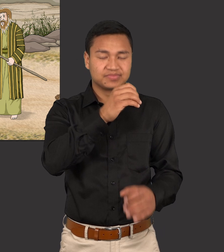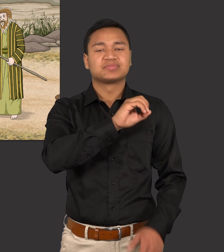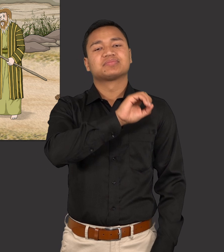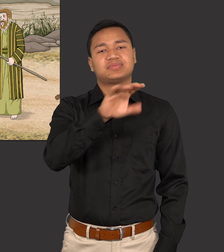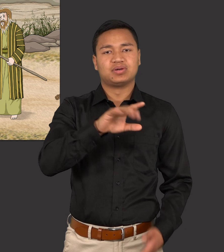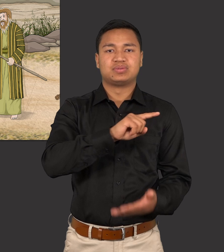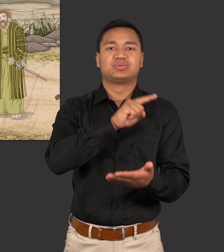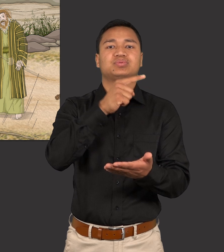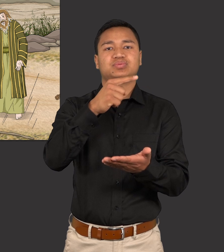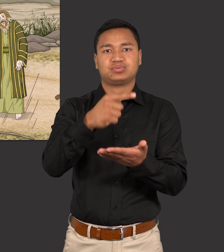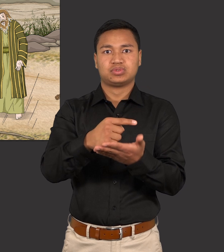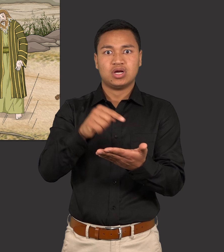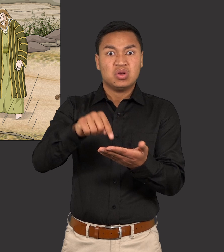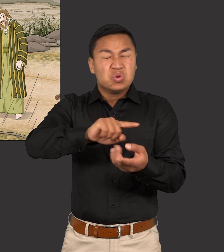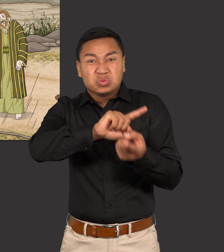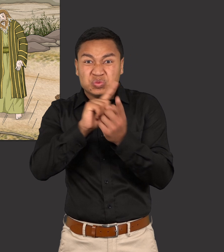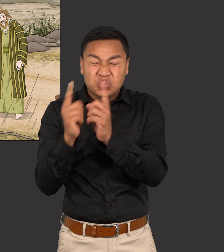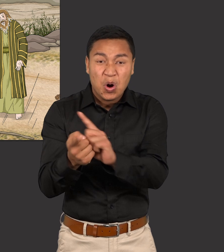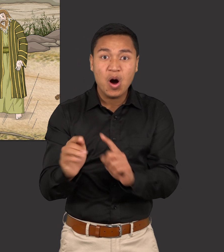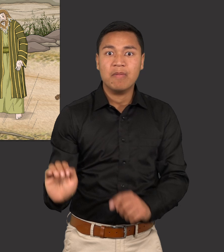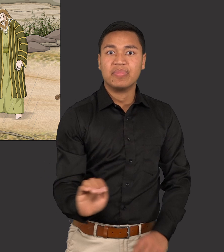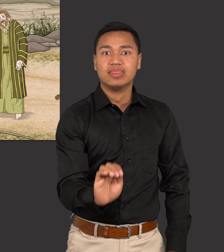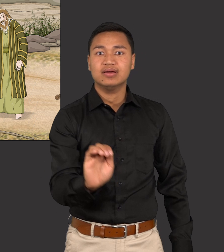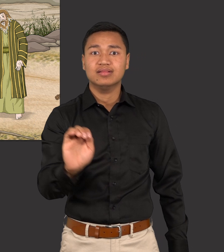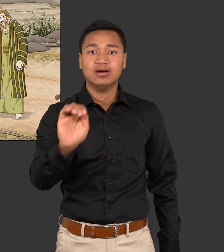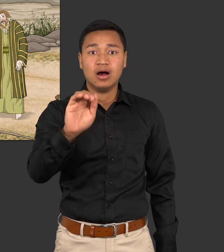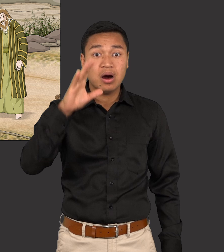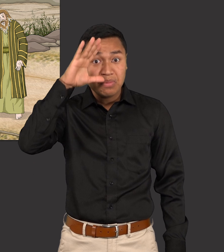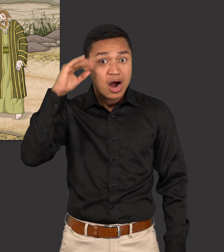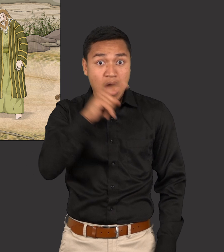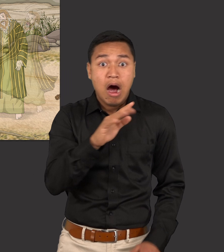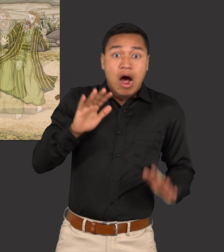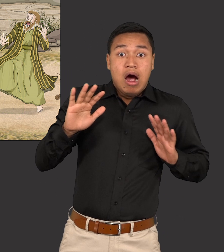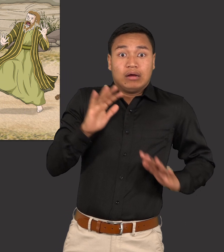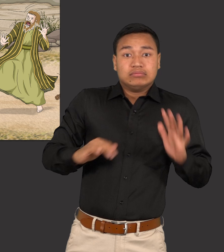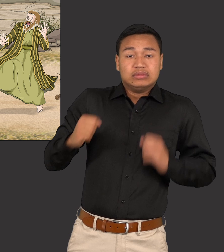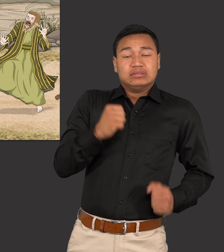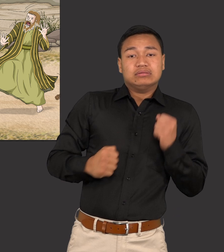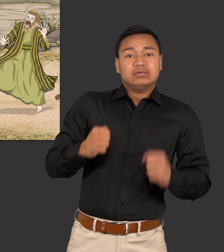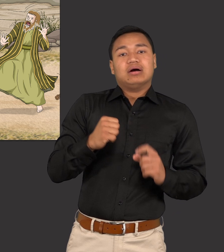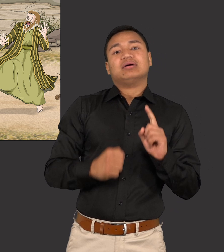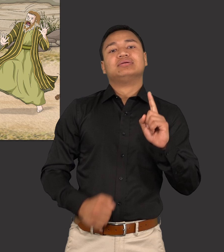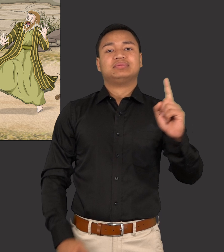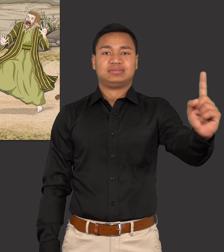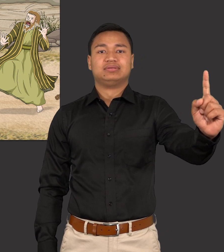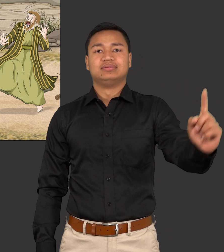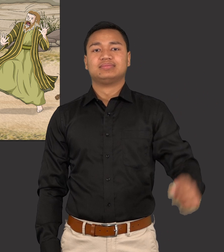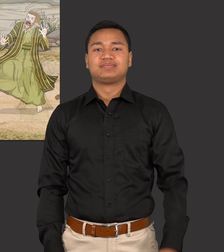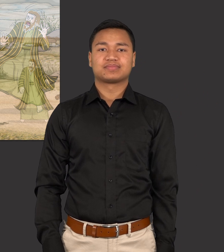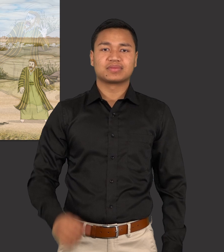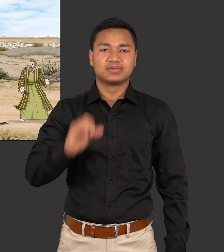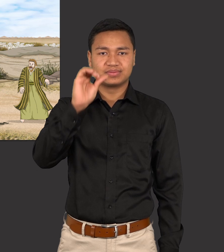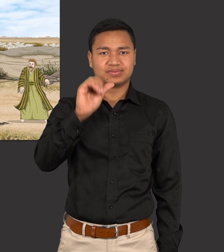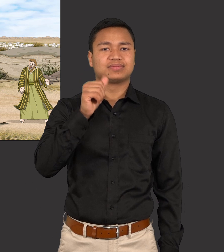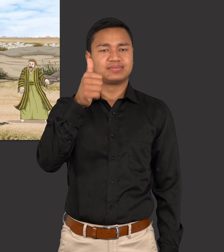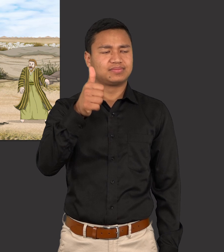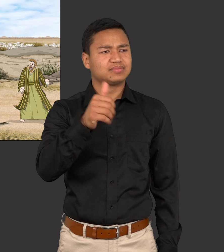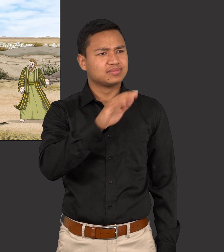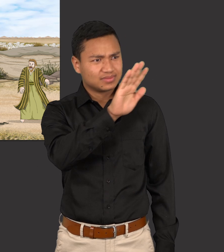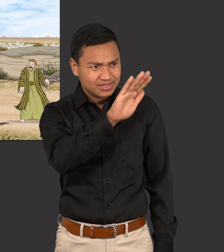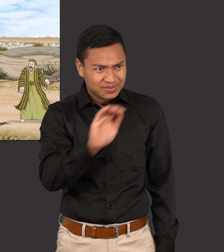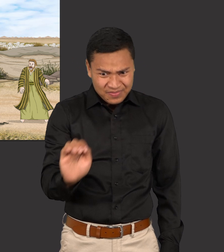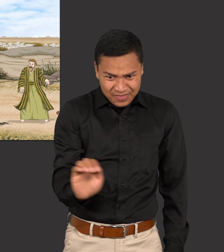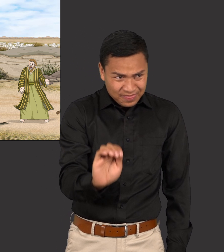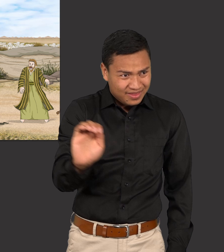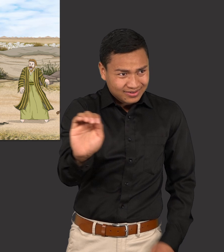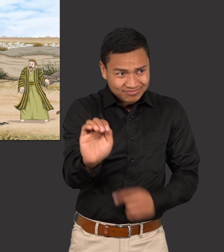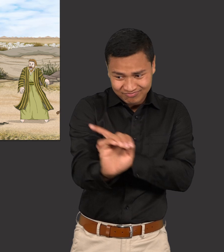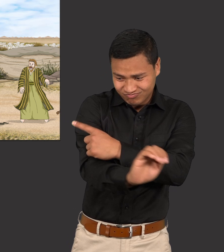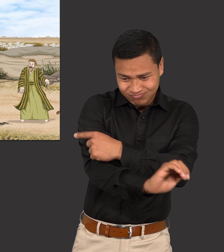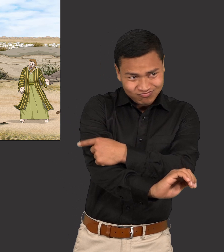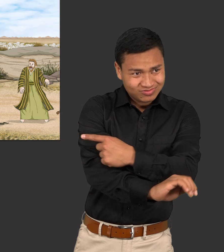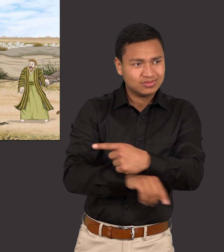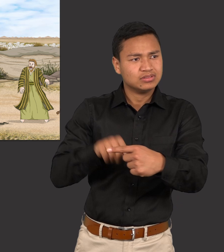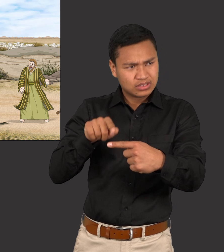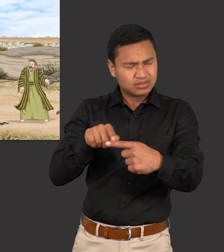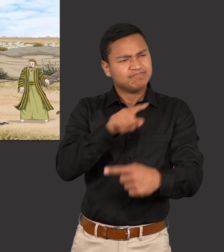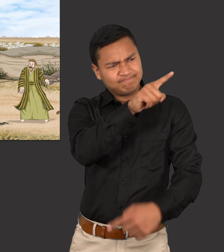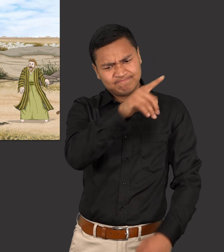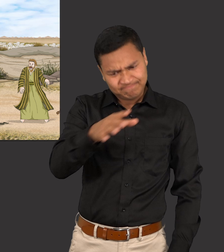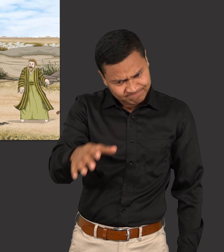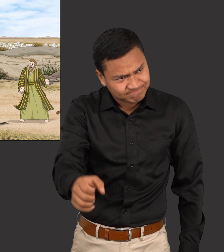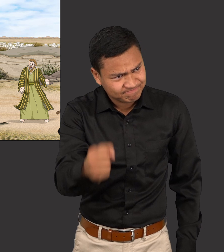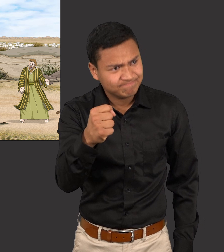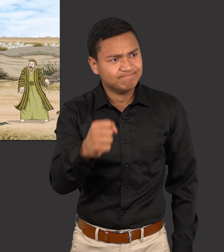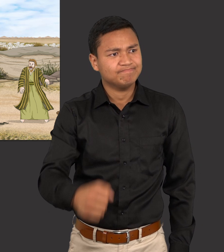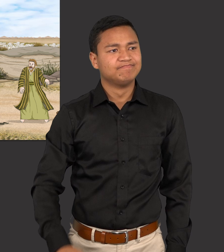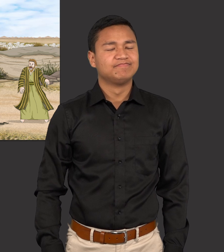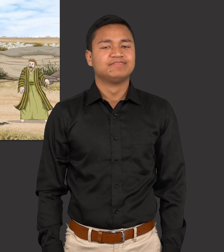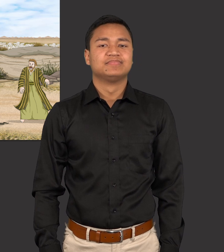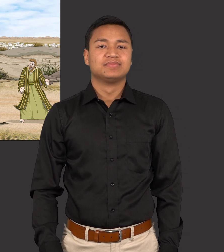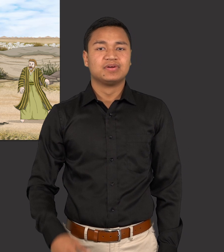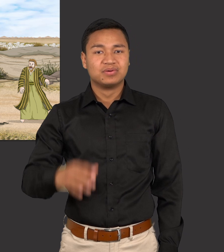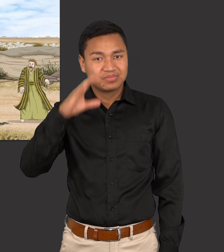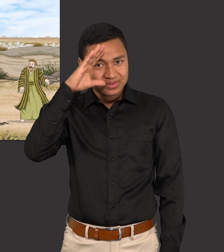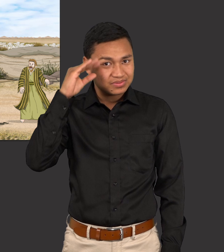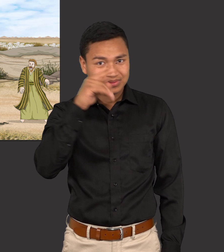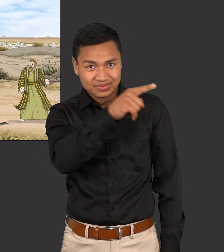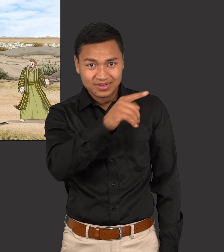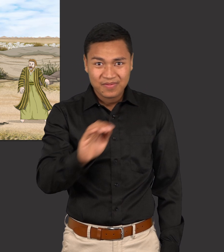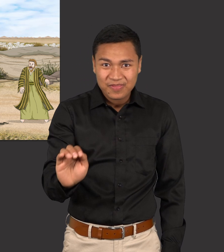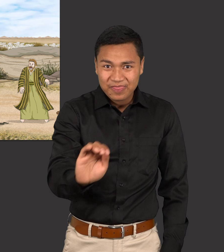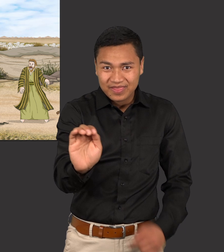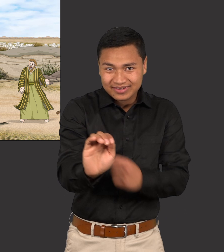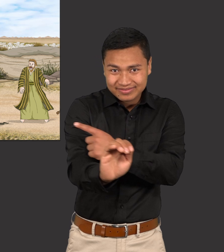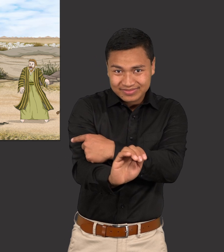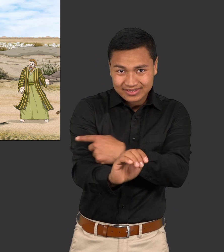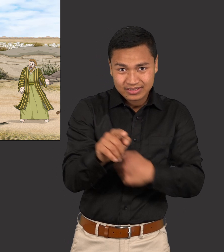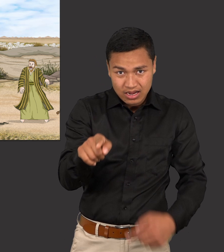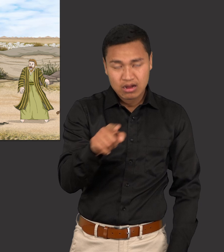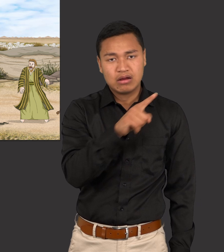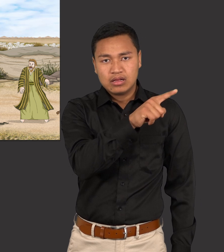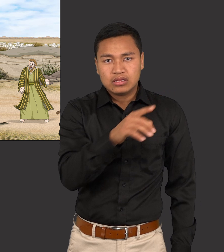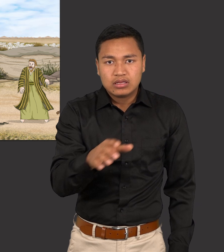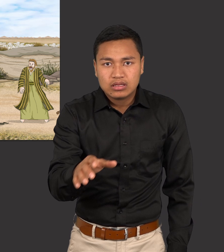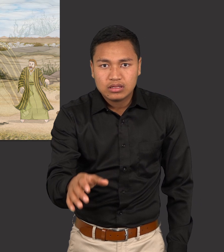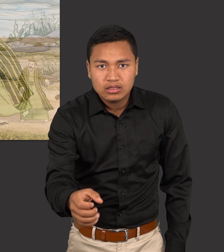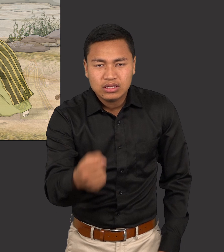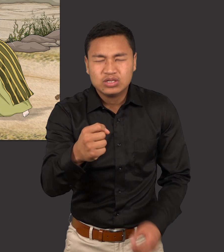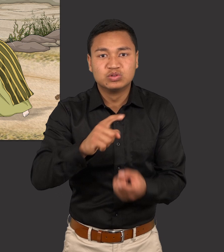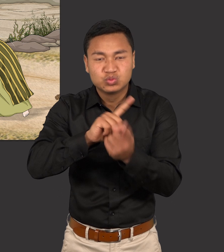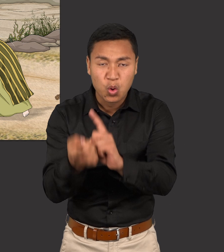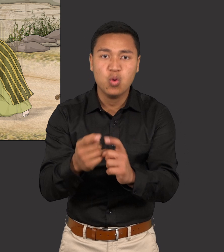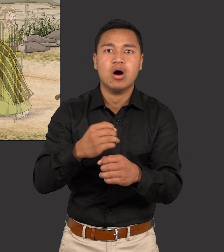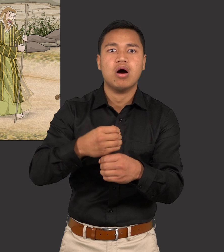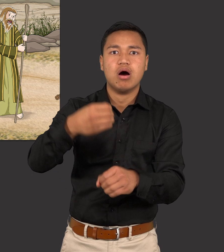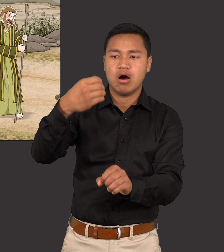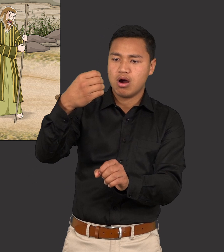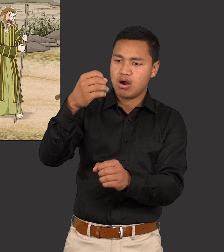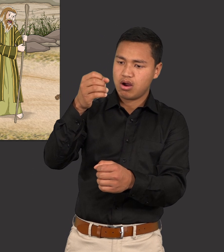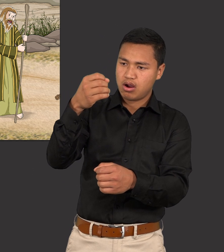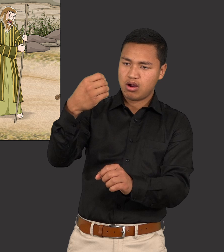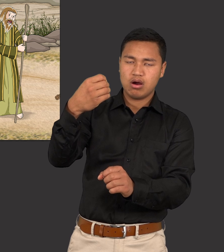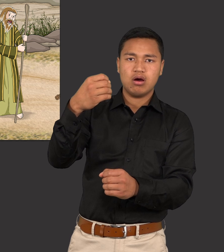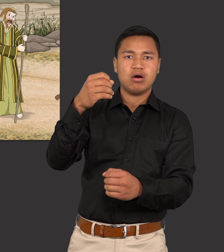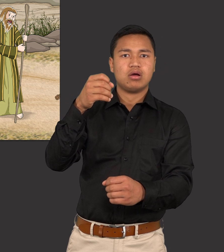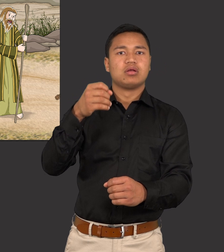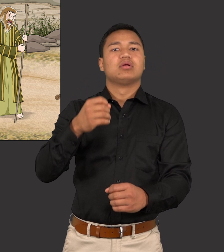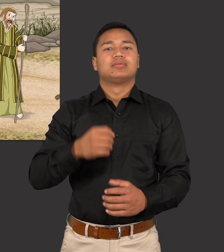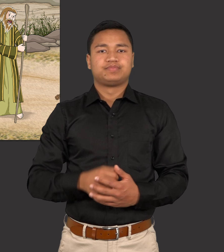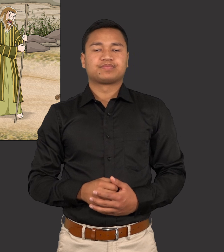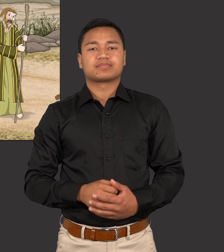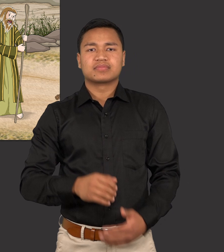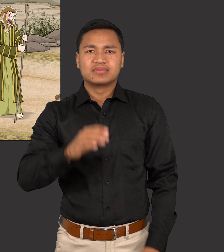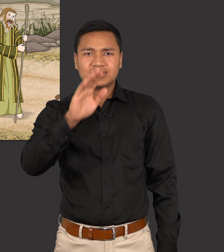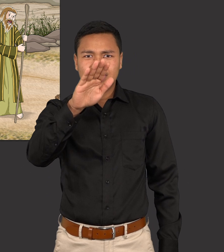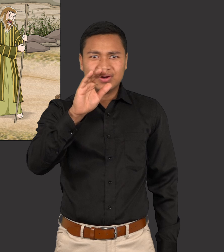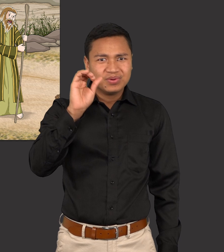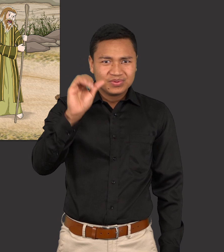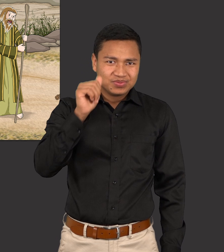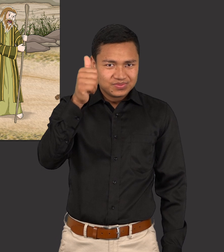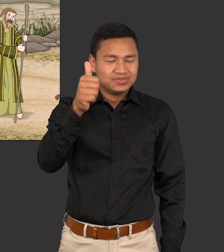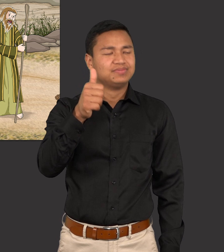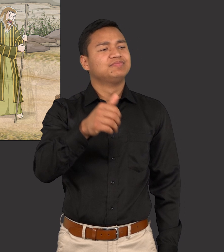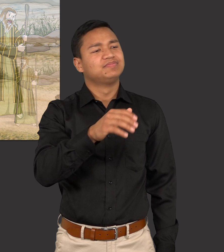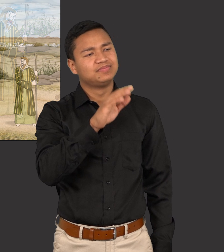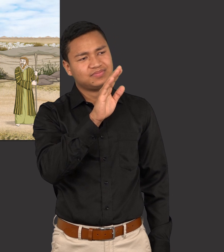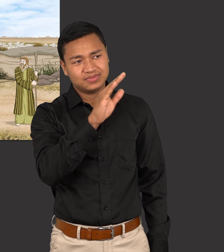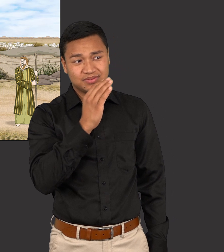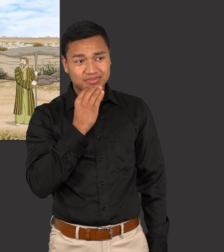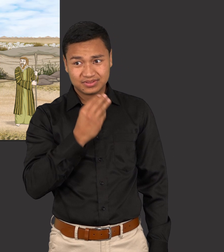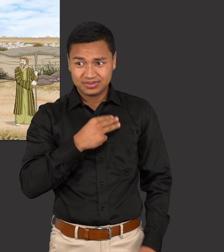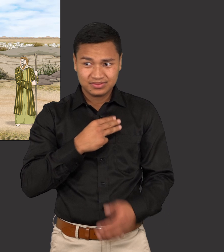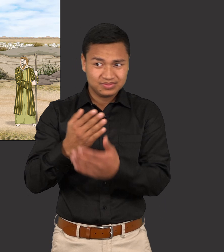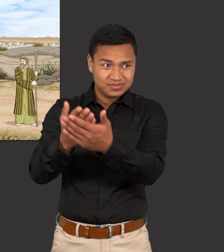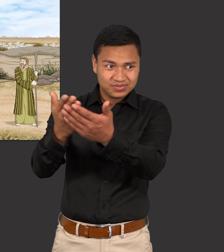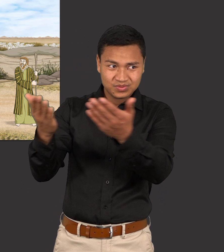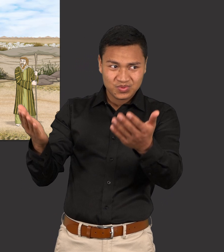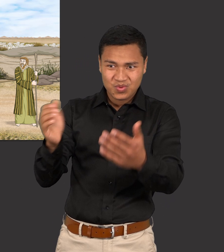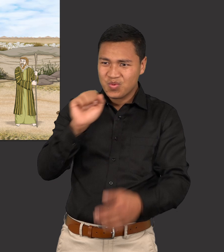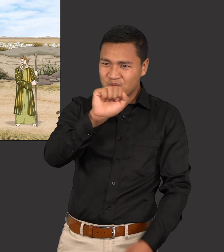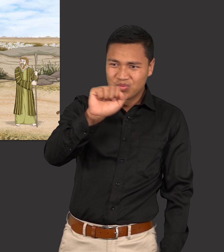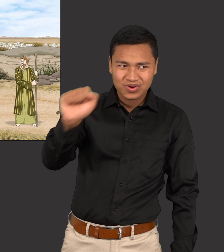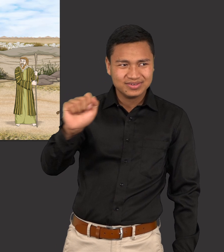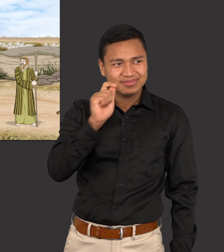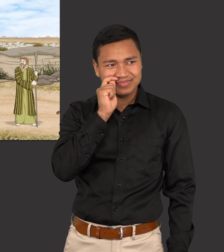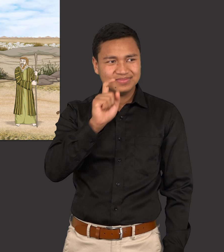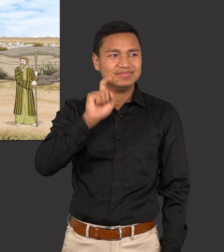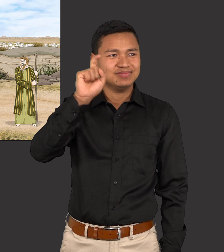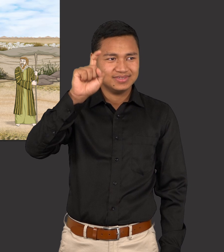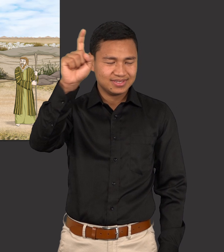“Stretch out your hand and grab it by the tail,” the LORD said to Moses, who reached out his hand and caught the snake, and it turned back into a staff in his hand.